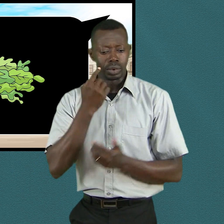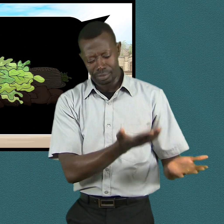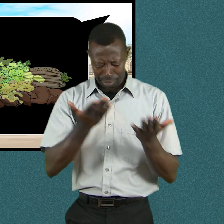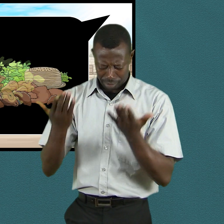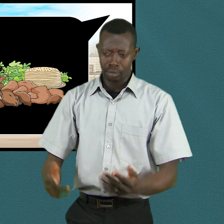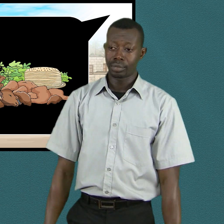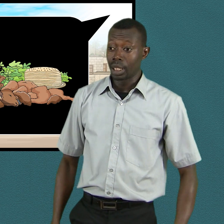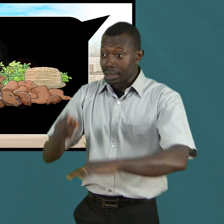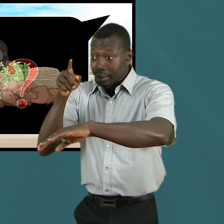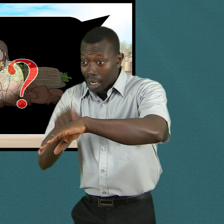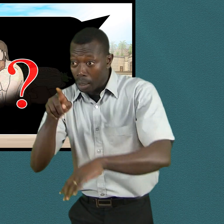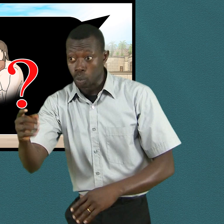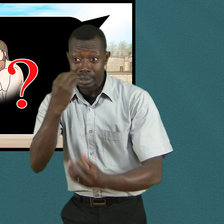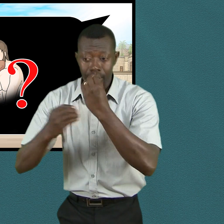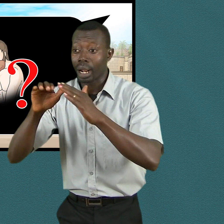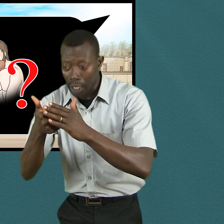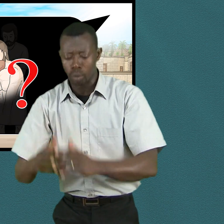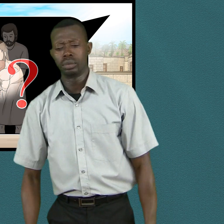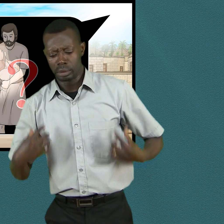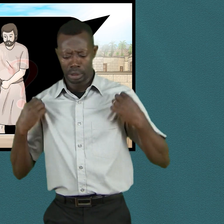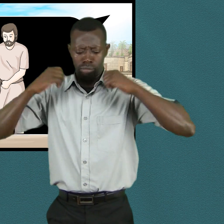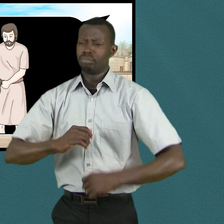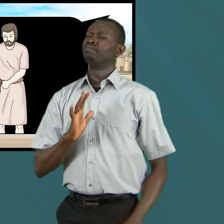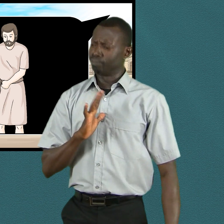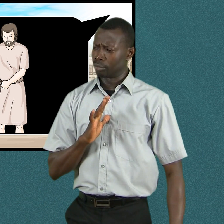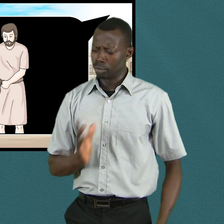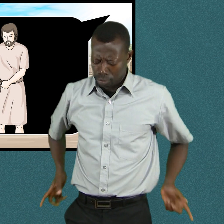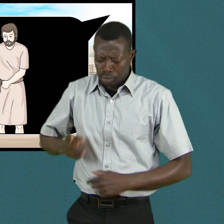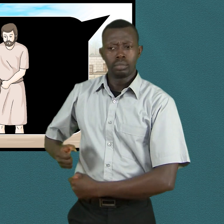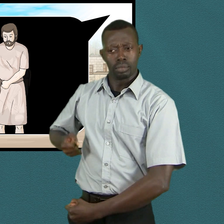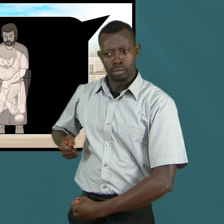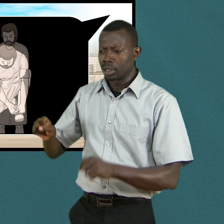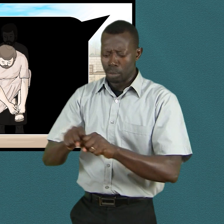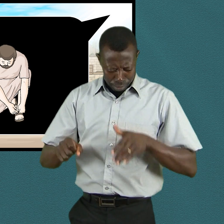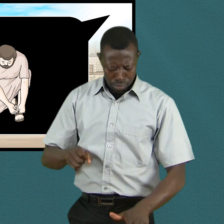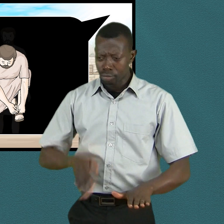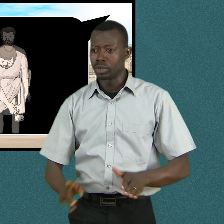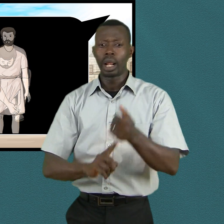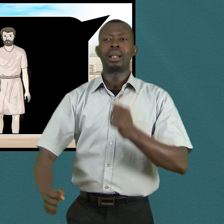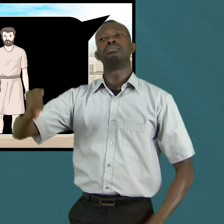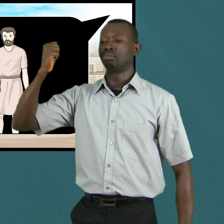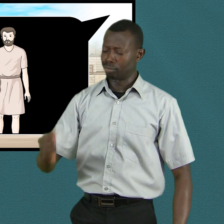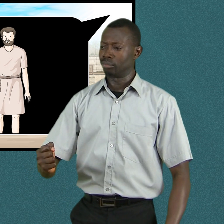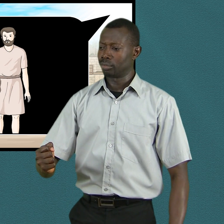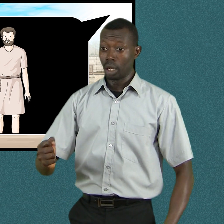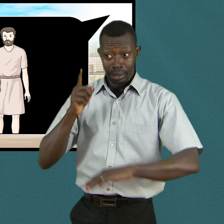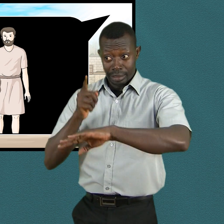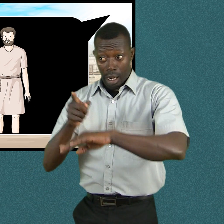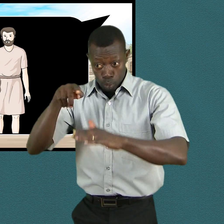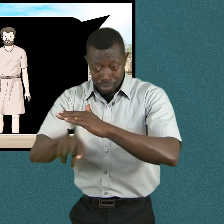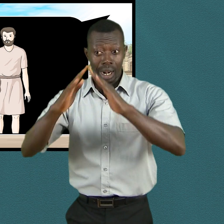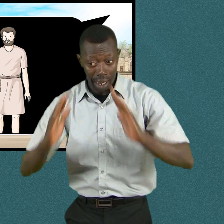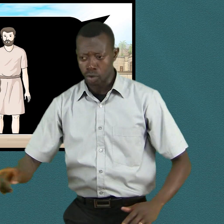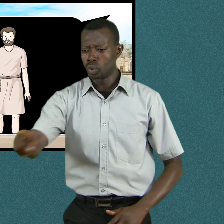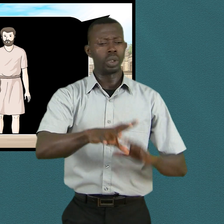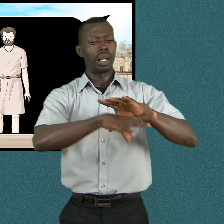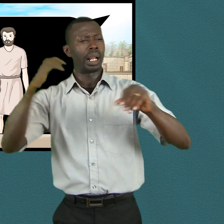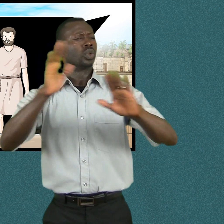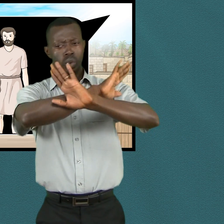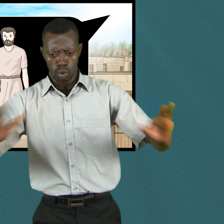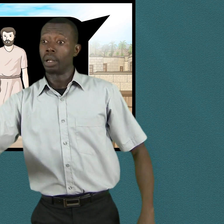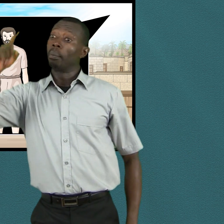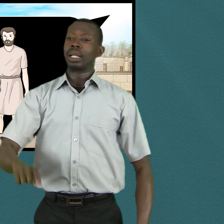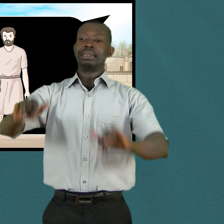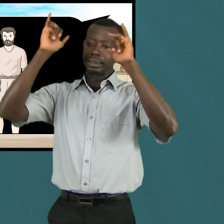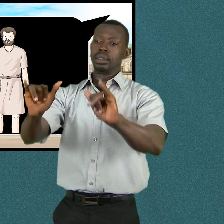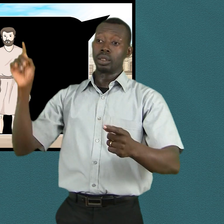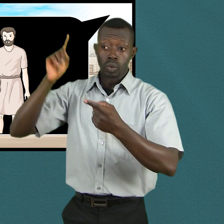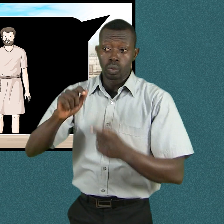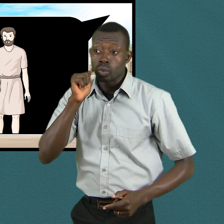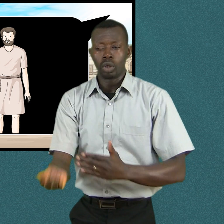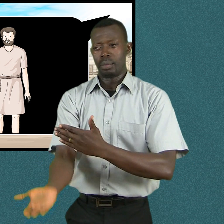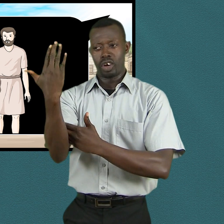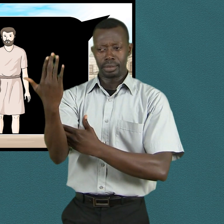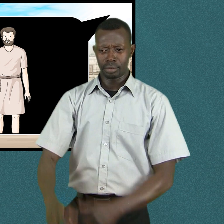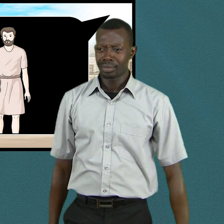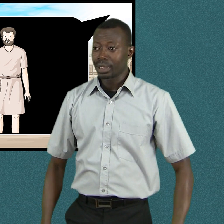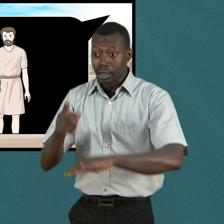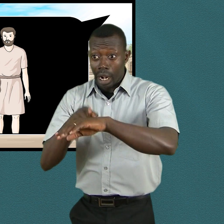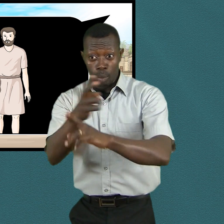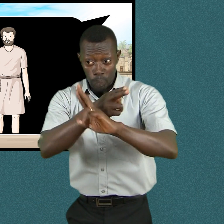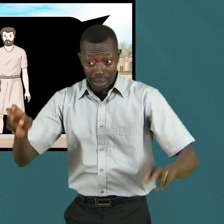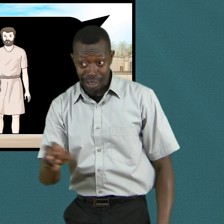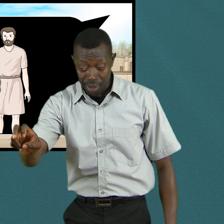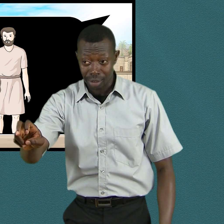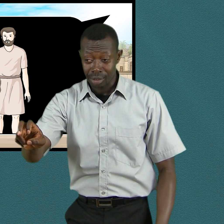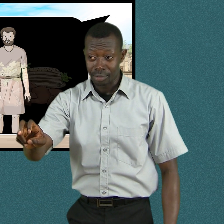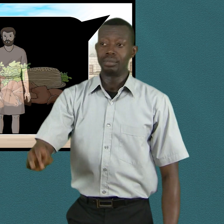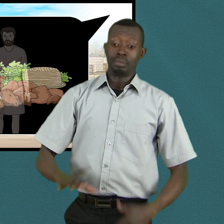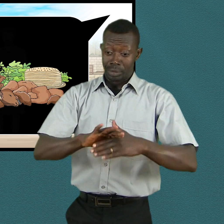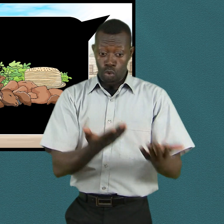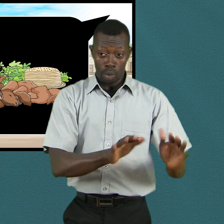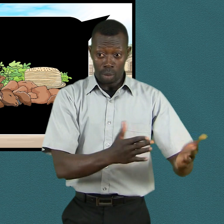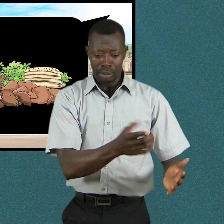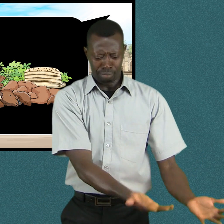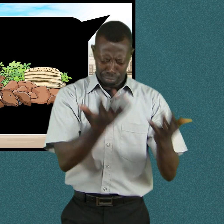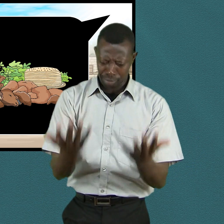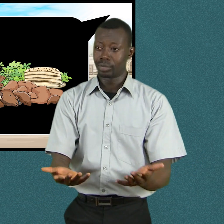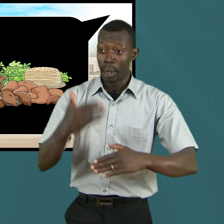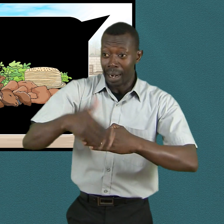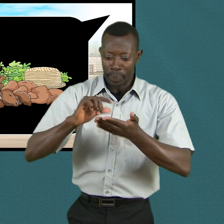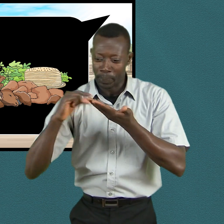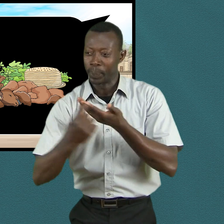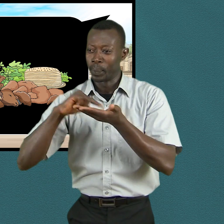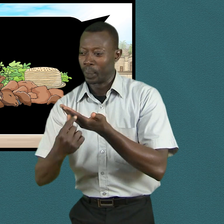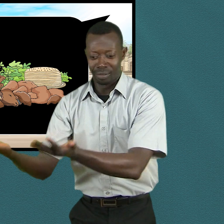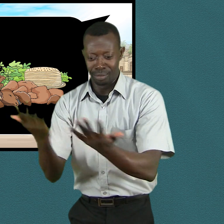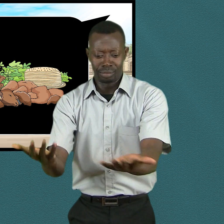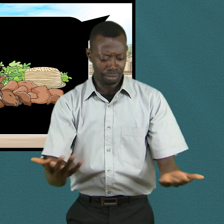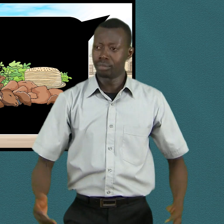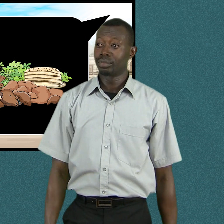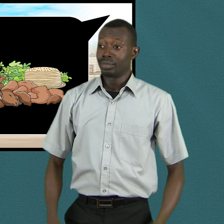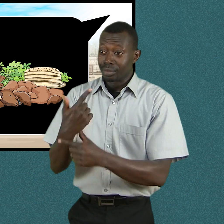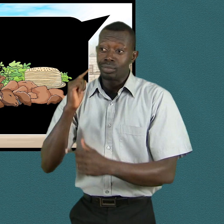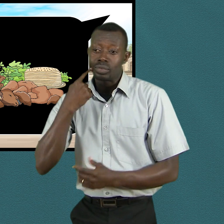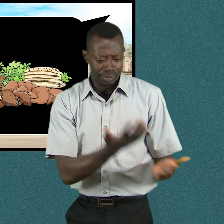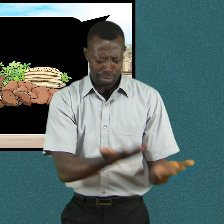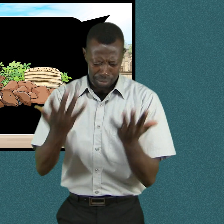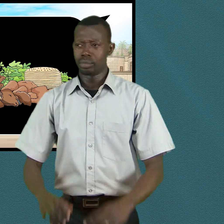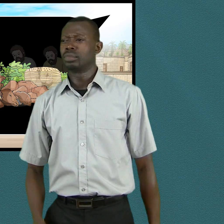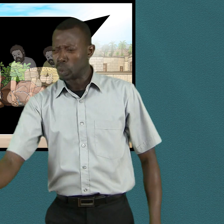This is how you are to eat it: You must be fully dressed for travel, with your sandals on your feet and your staff in your hand.